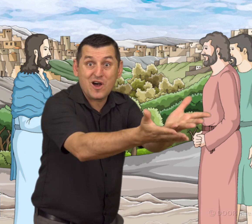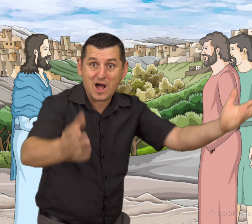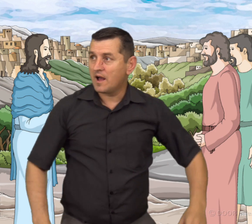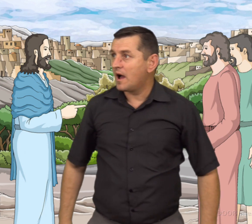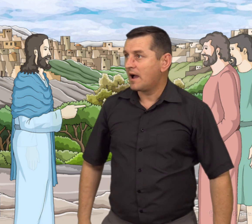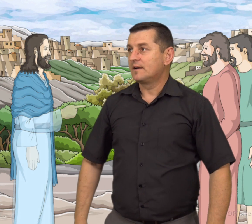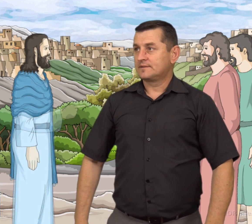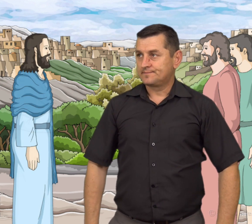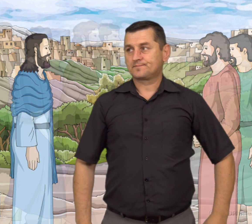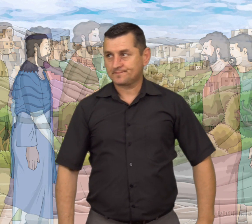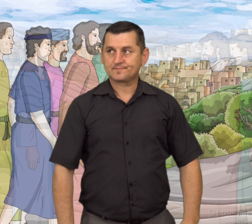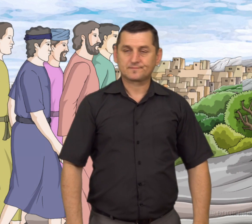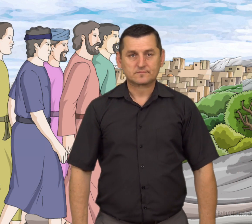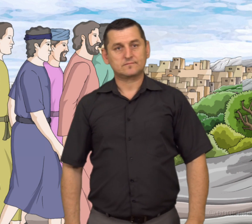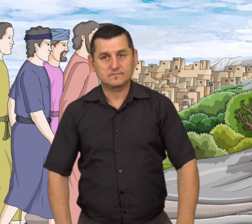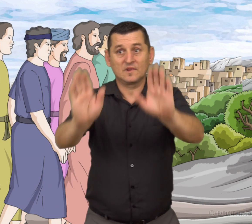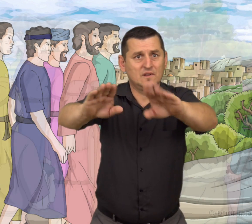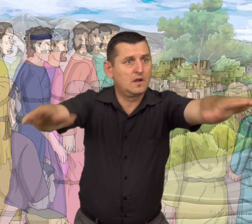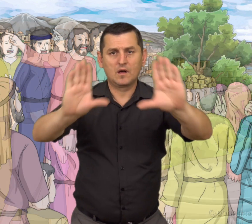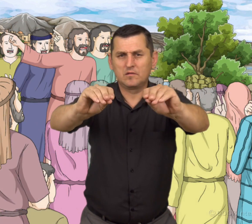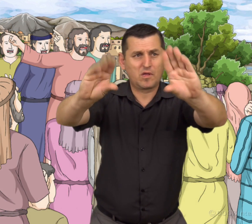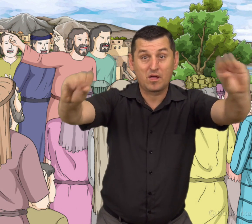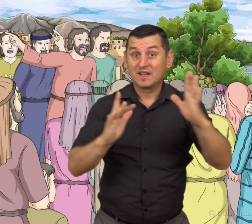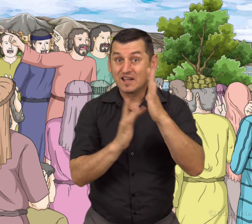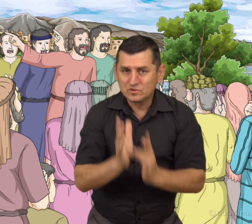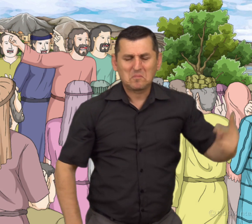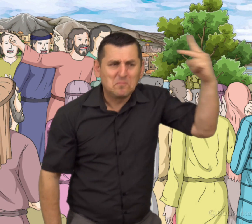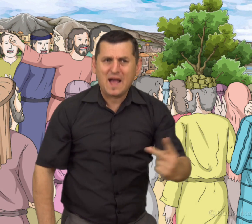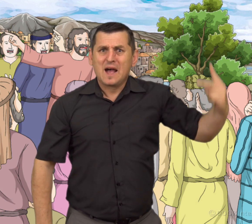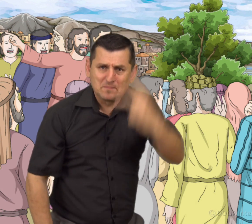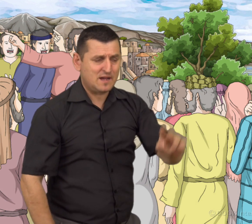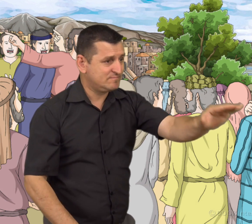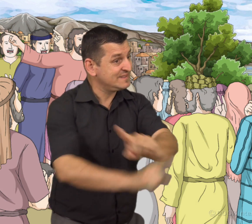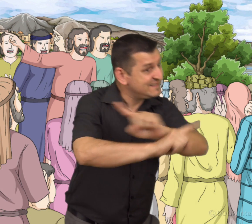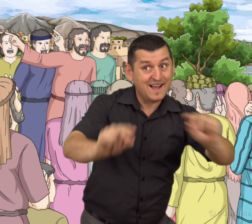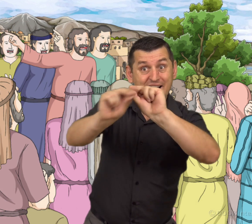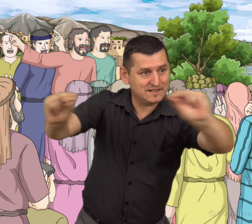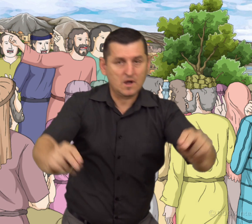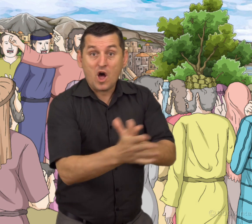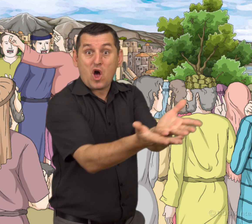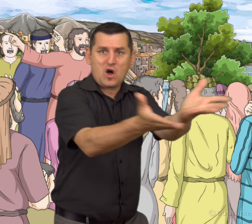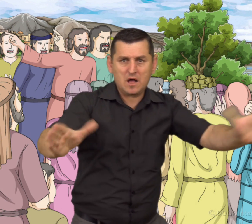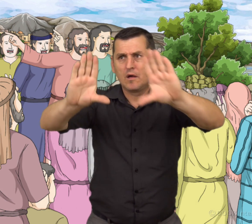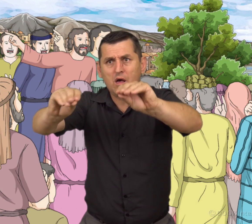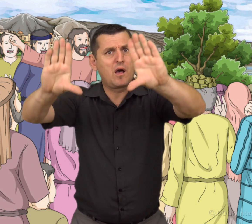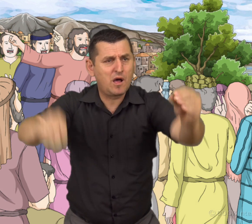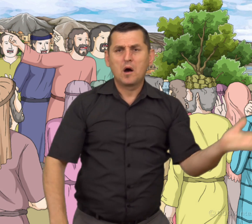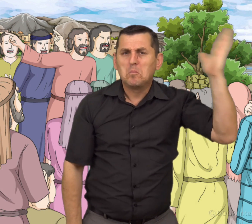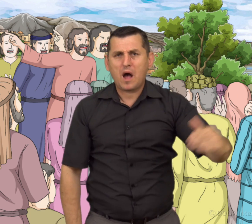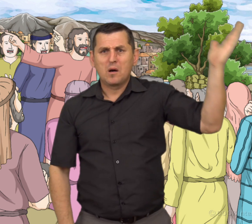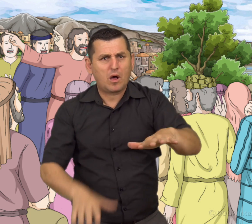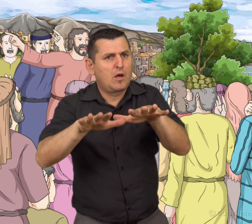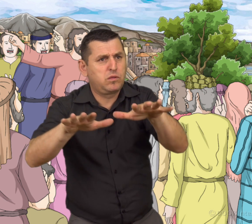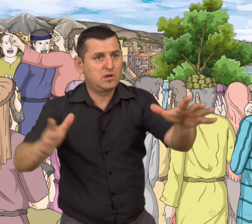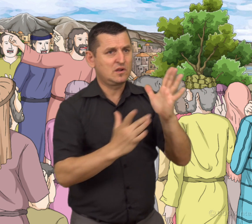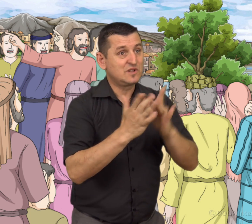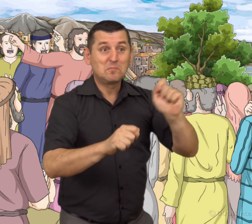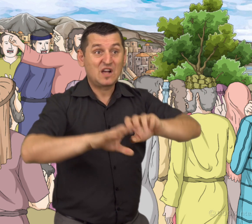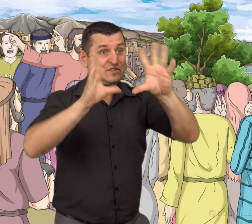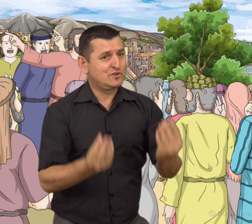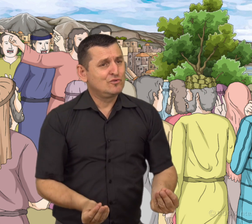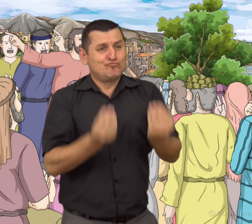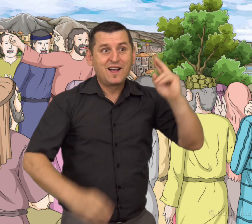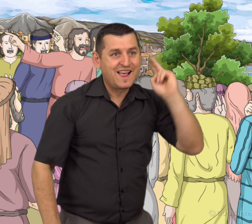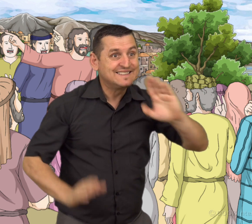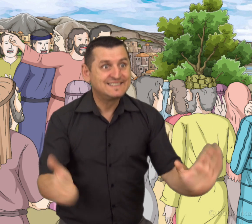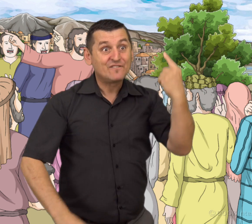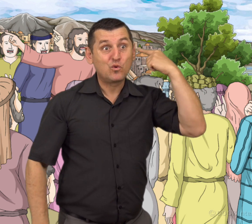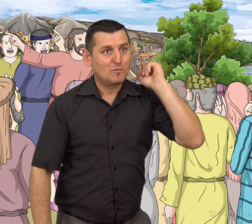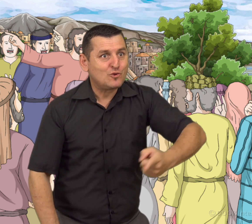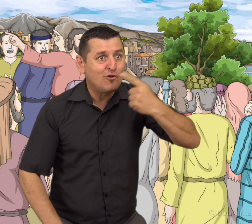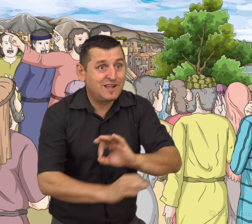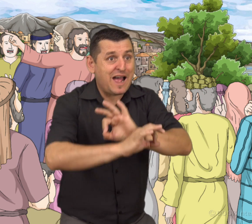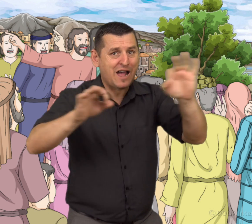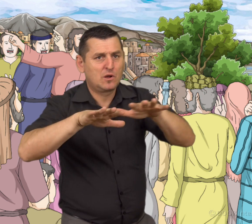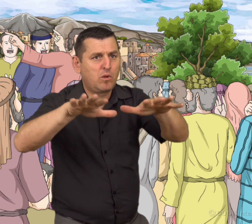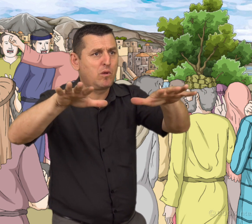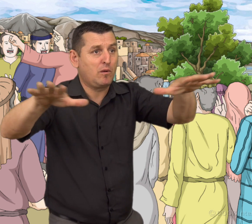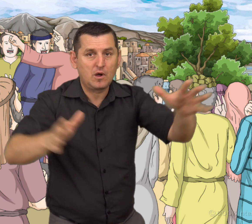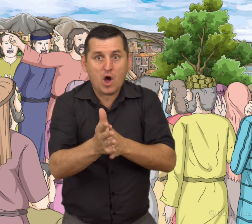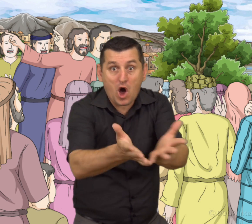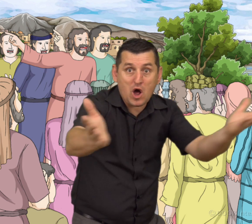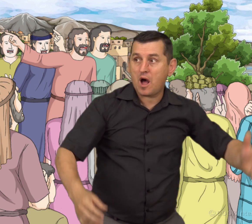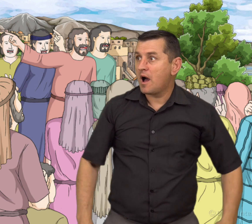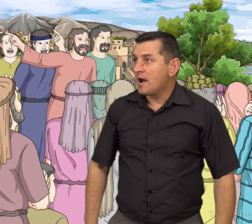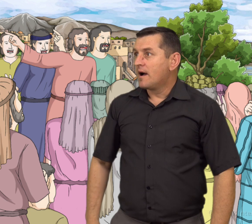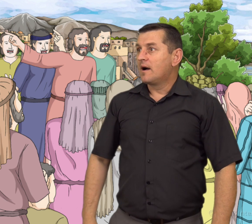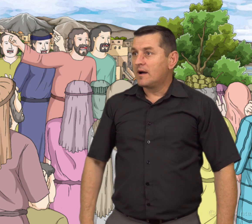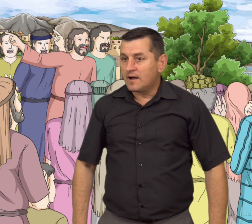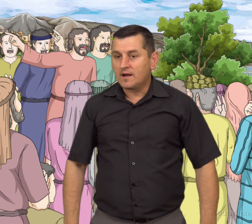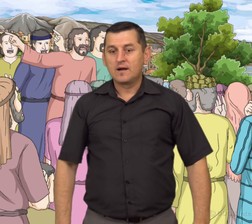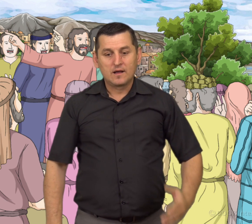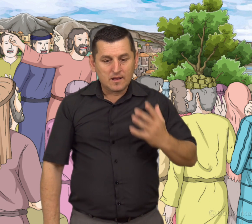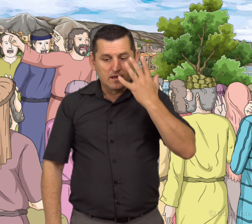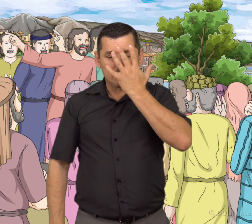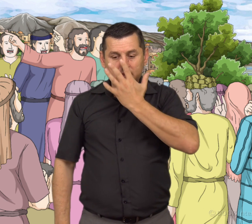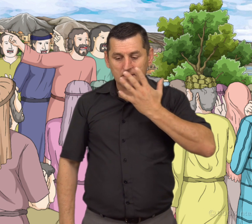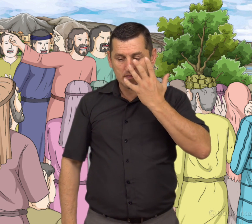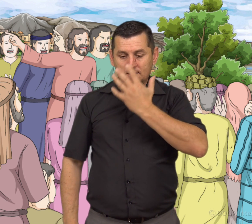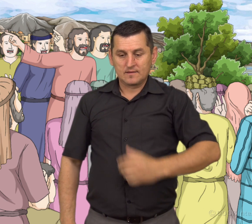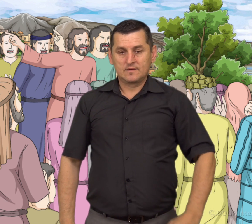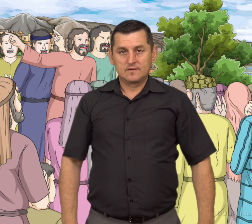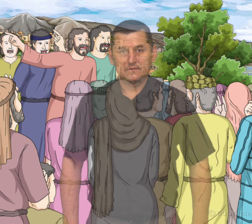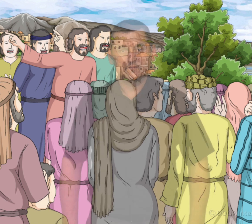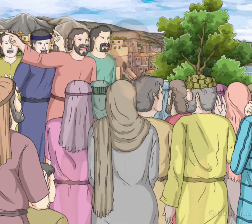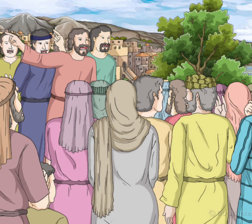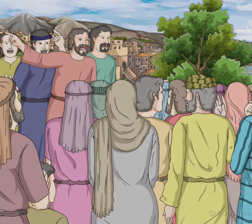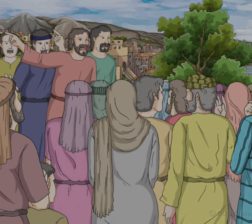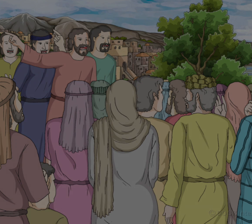But the more He ordered them, the more widely they proclaimed it. The people were utterly astonished and said, “He has done all things well! He makes even the deaf hear and the mute speak!”